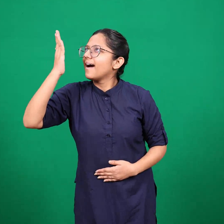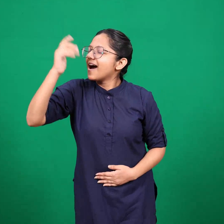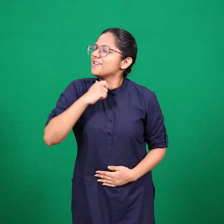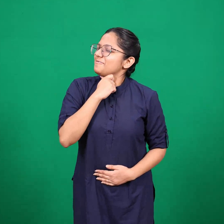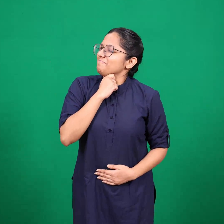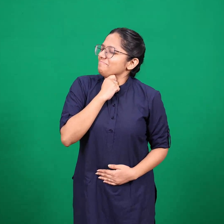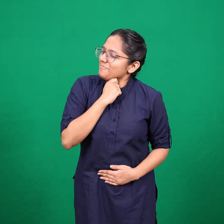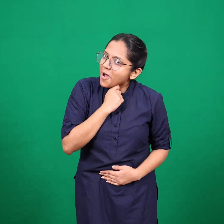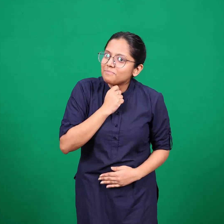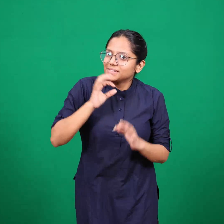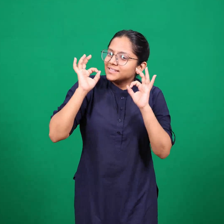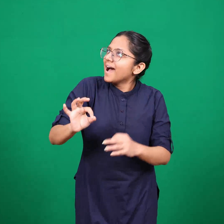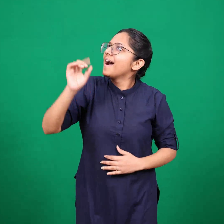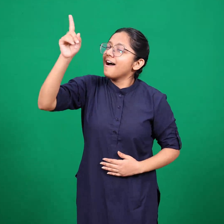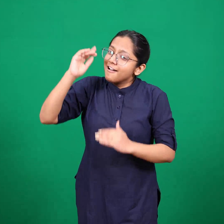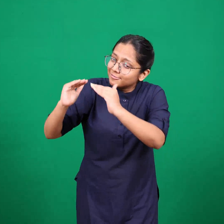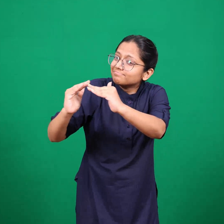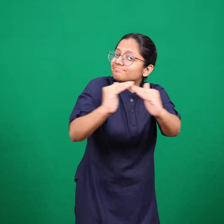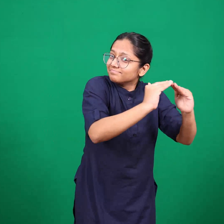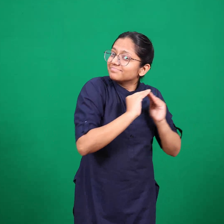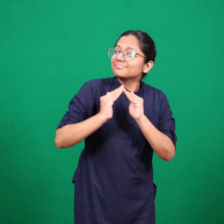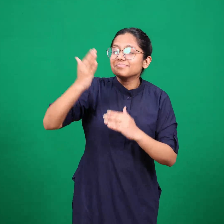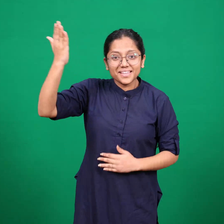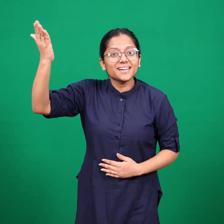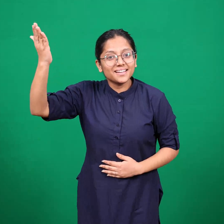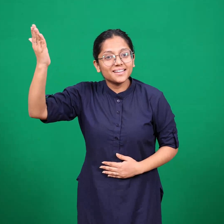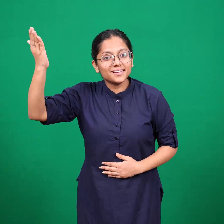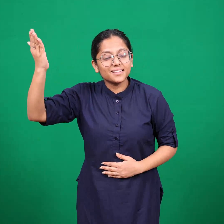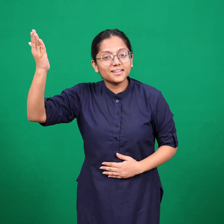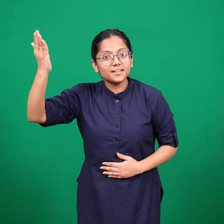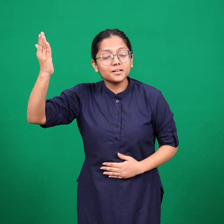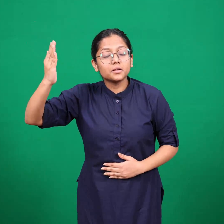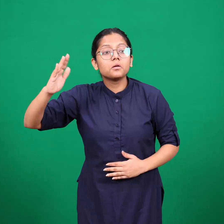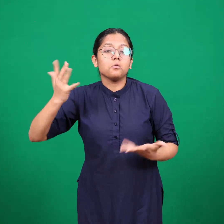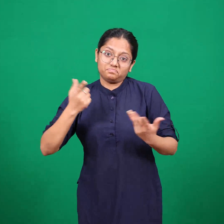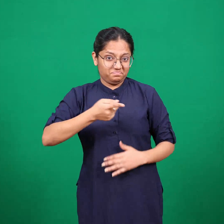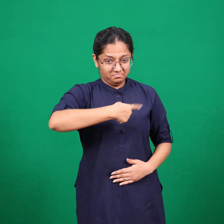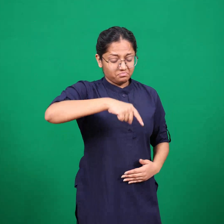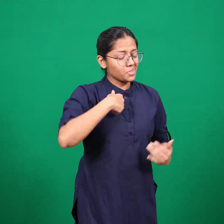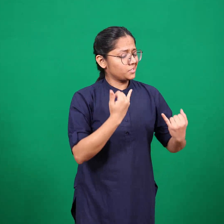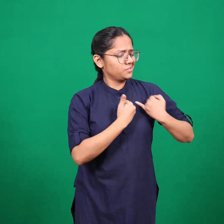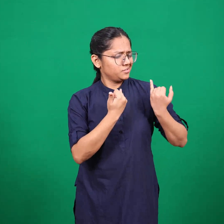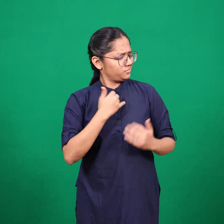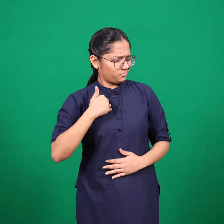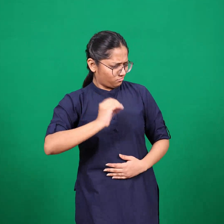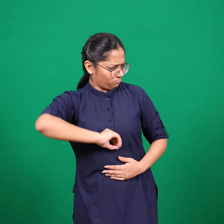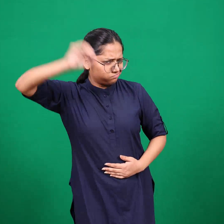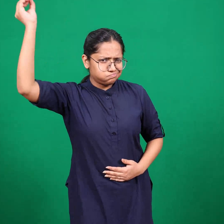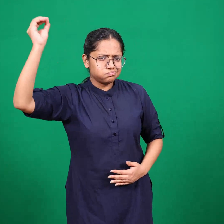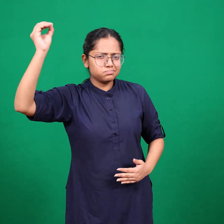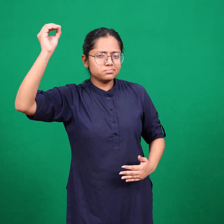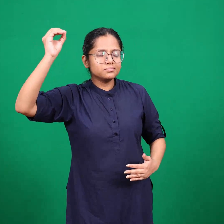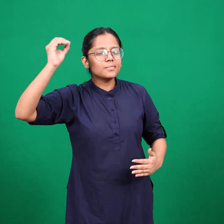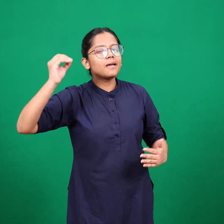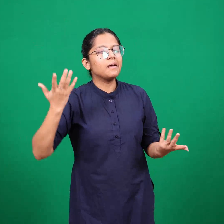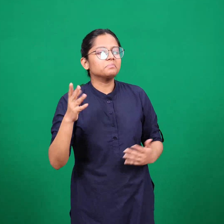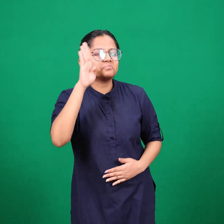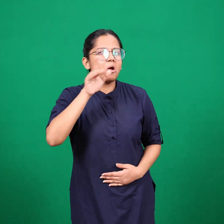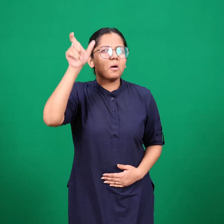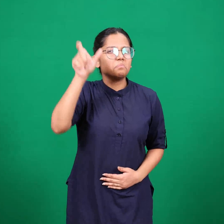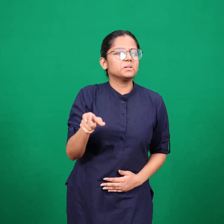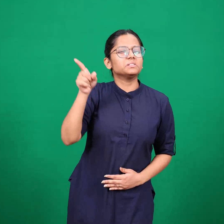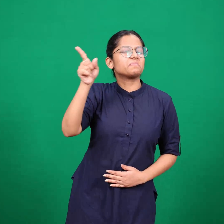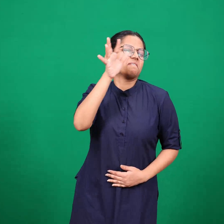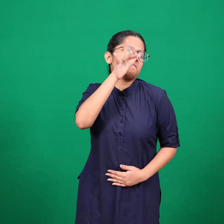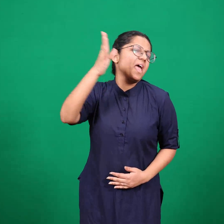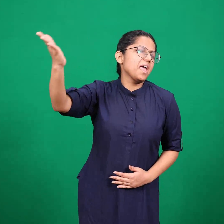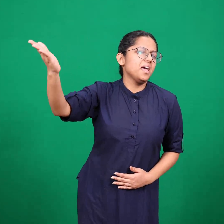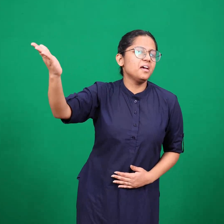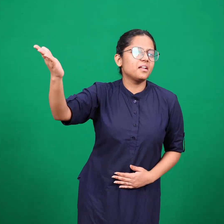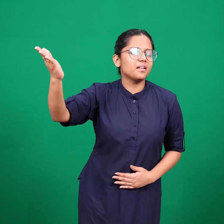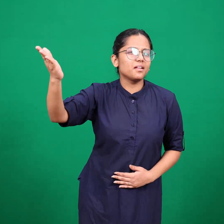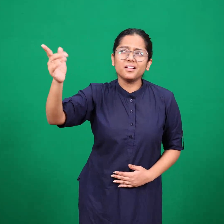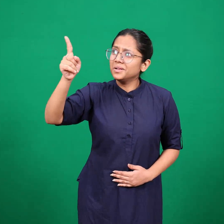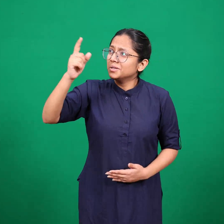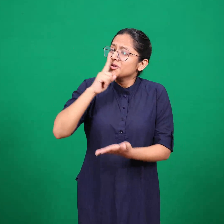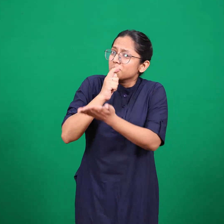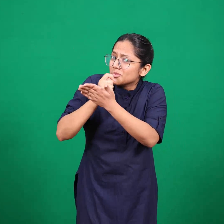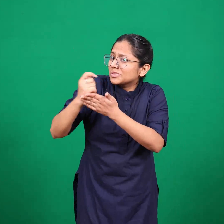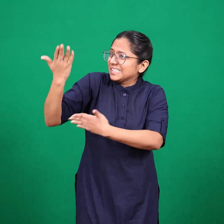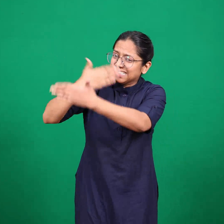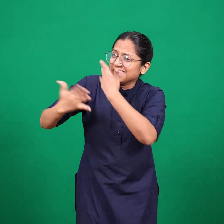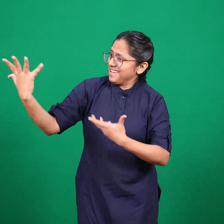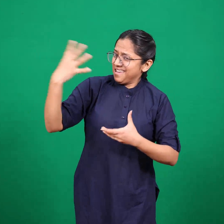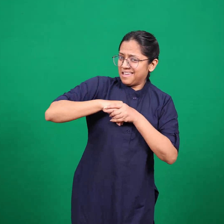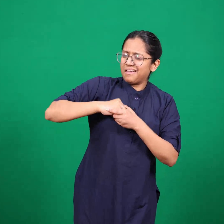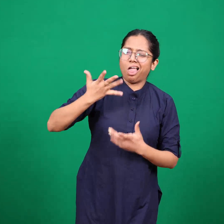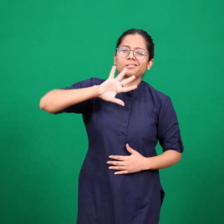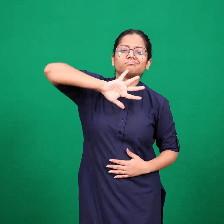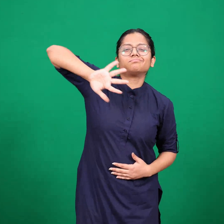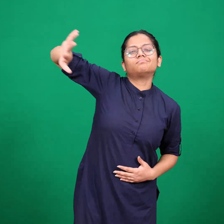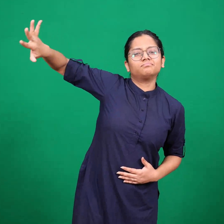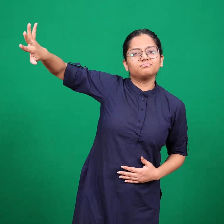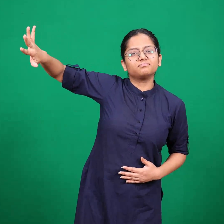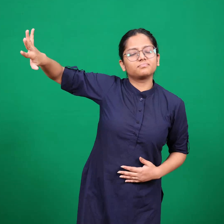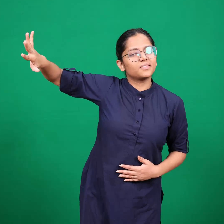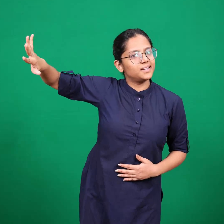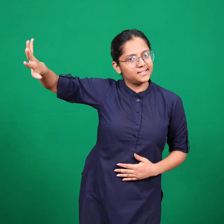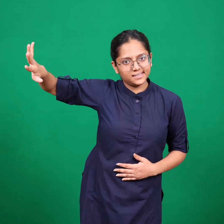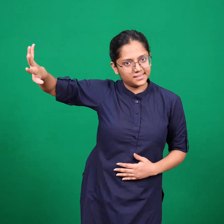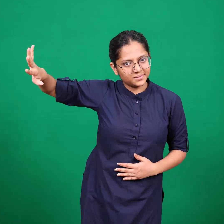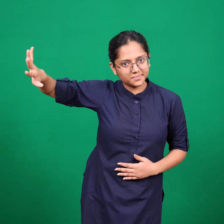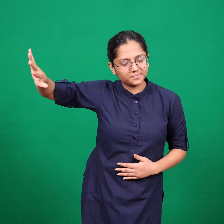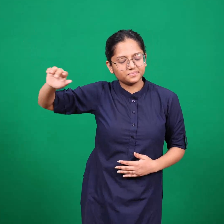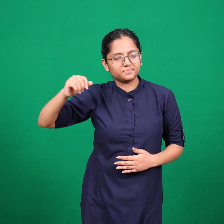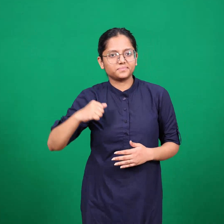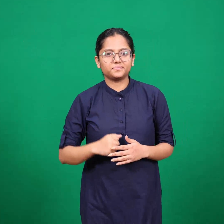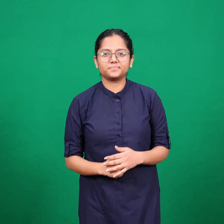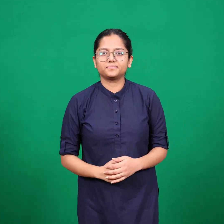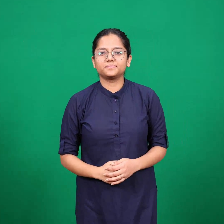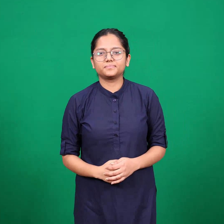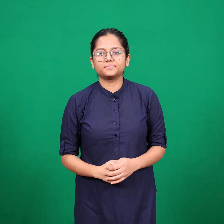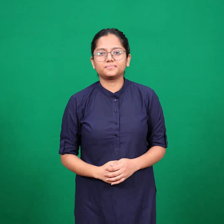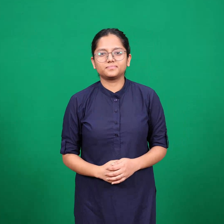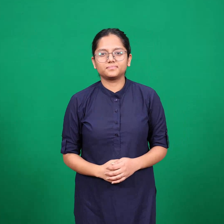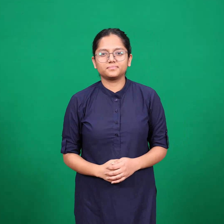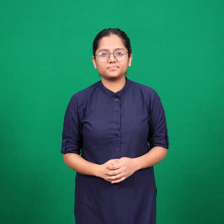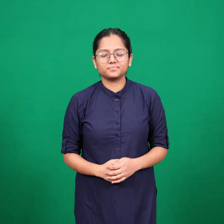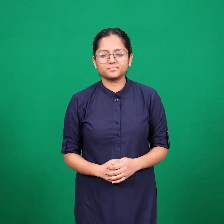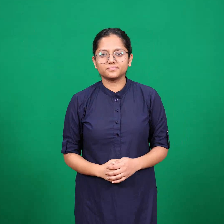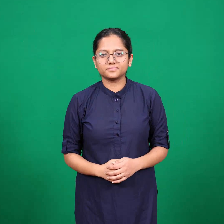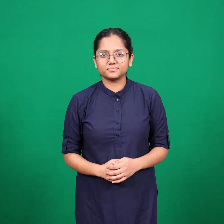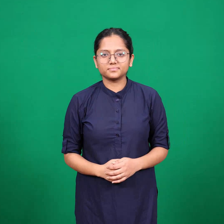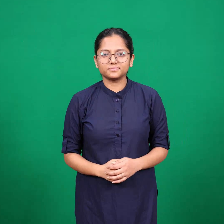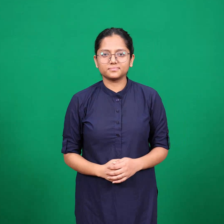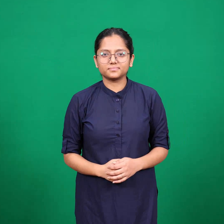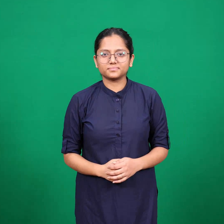If we say we have not sinned, we make Him out to be a liar, and His word is not in us.